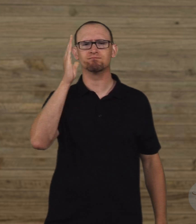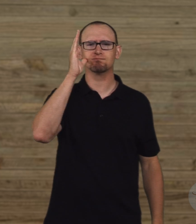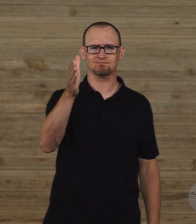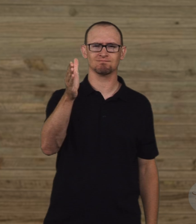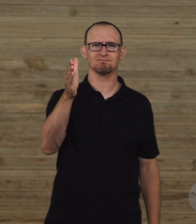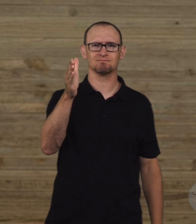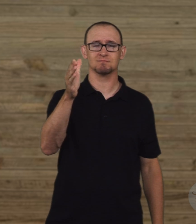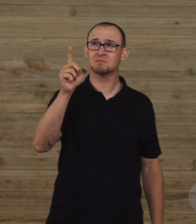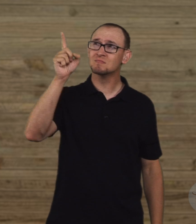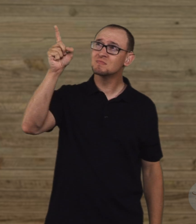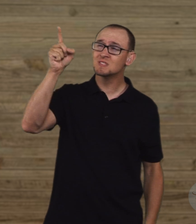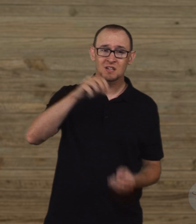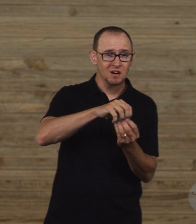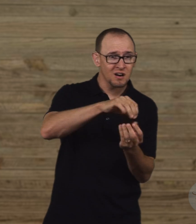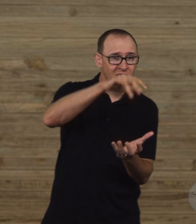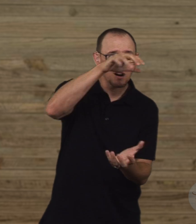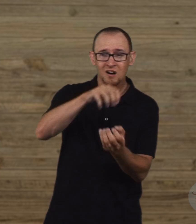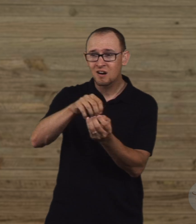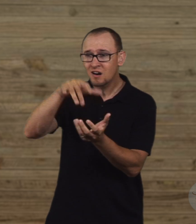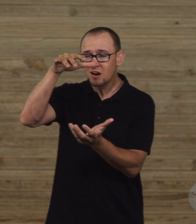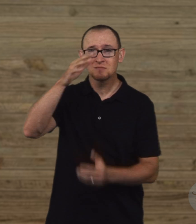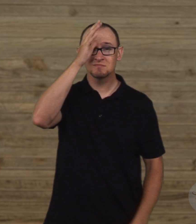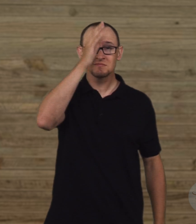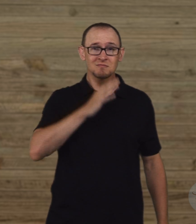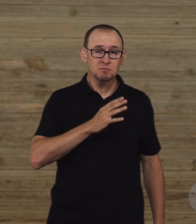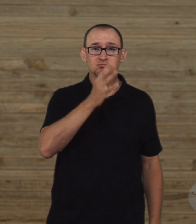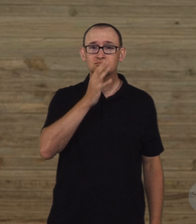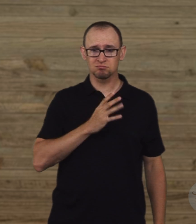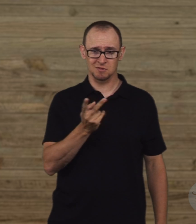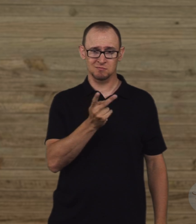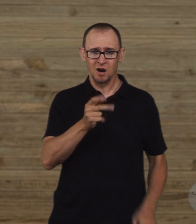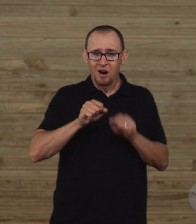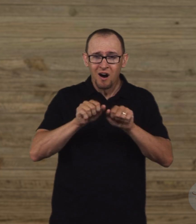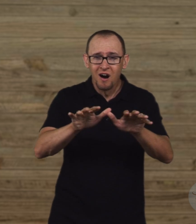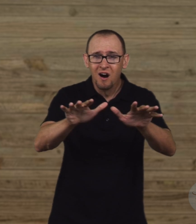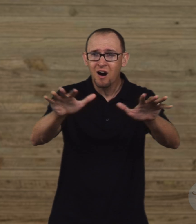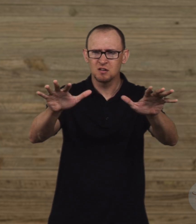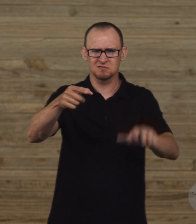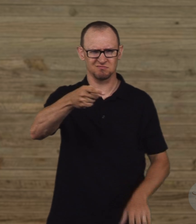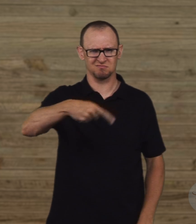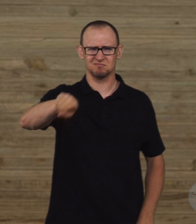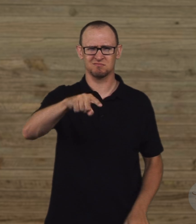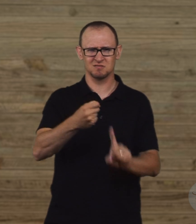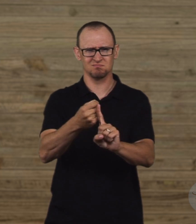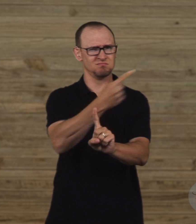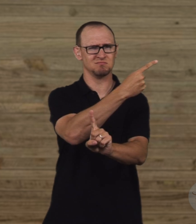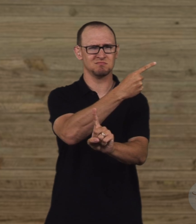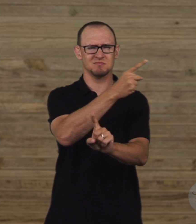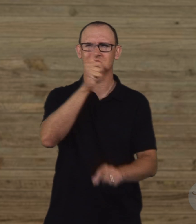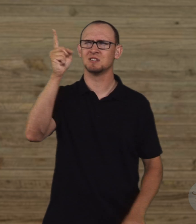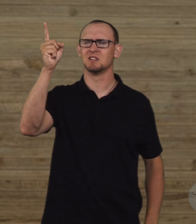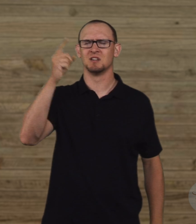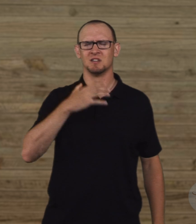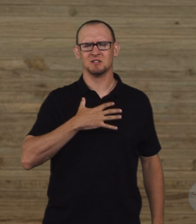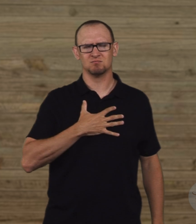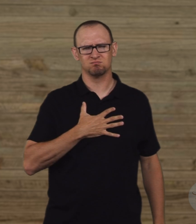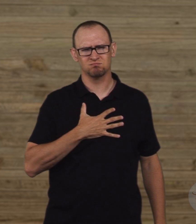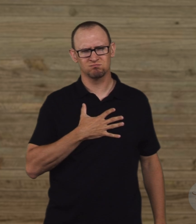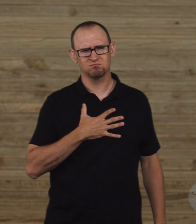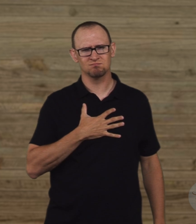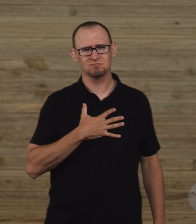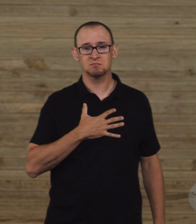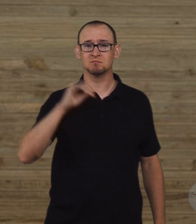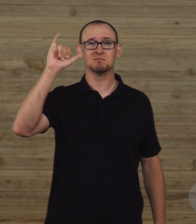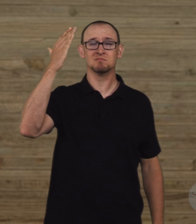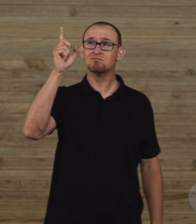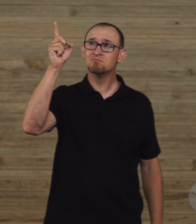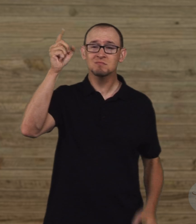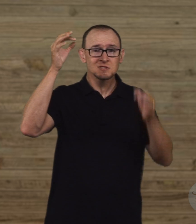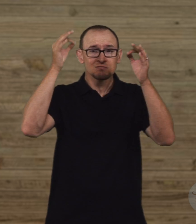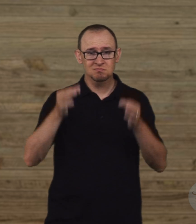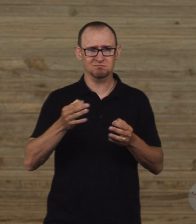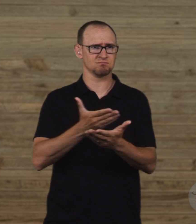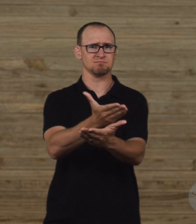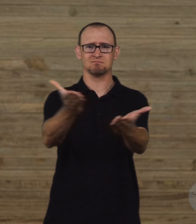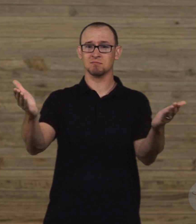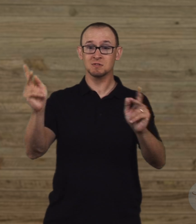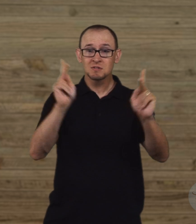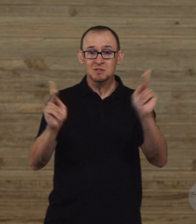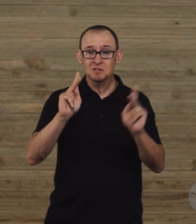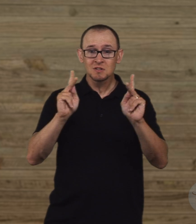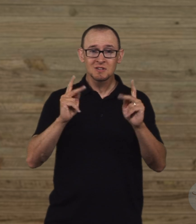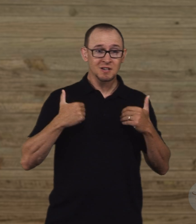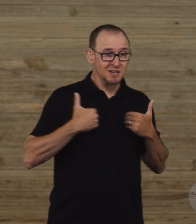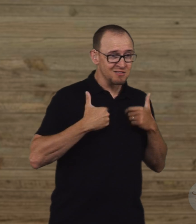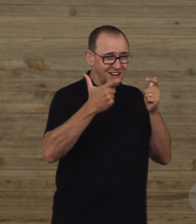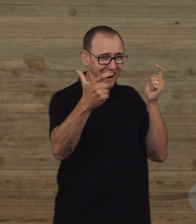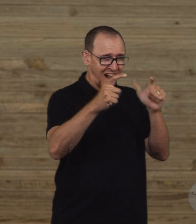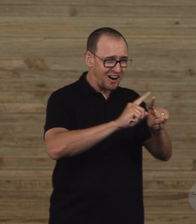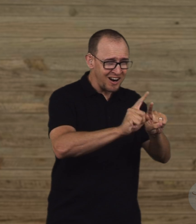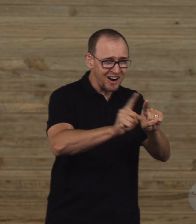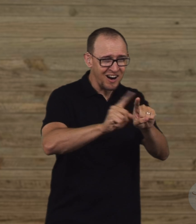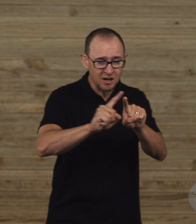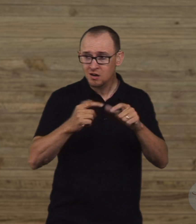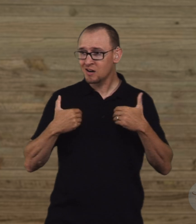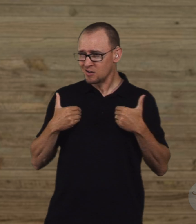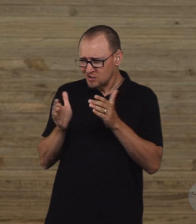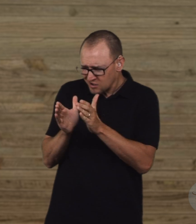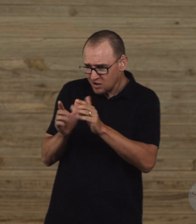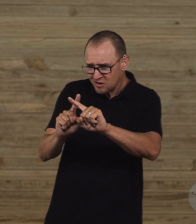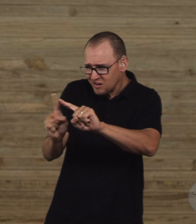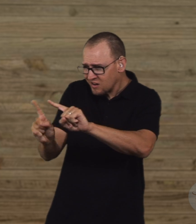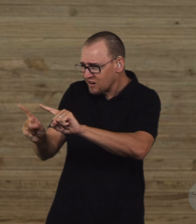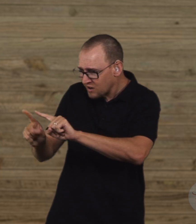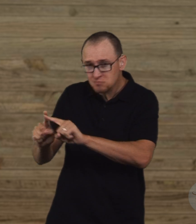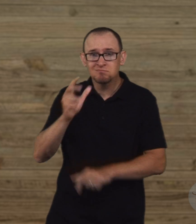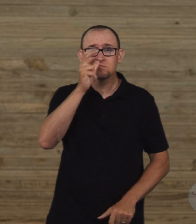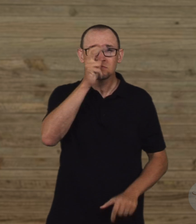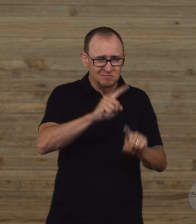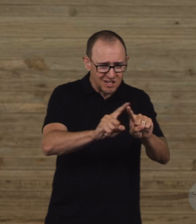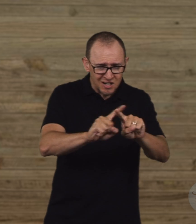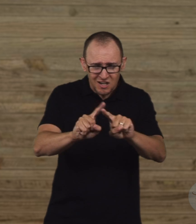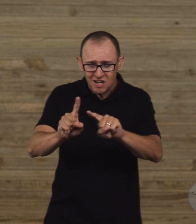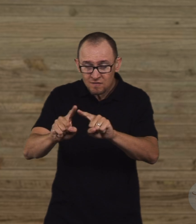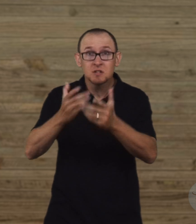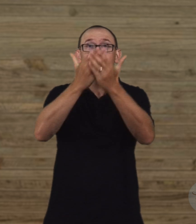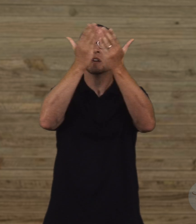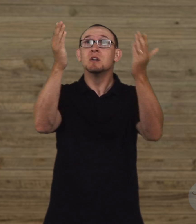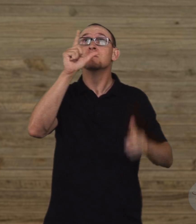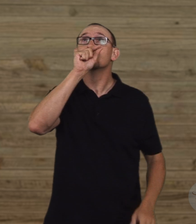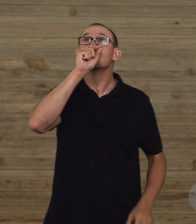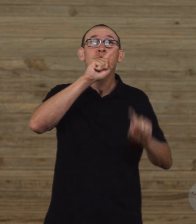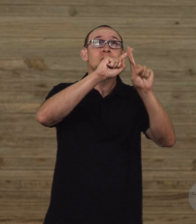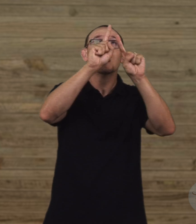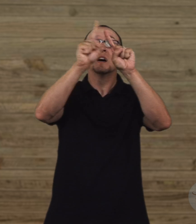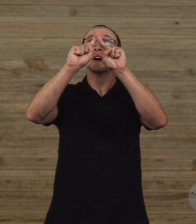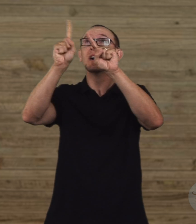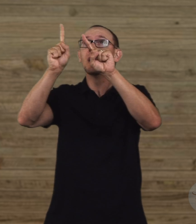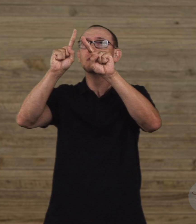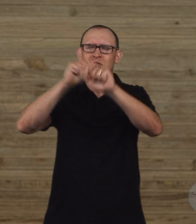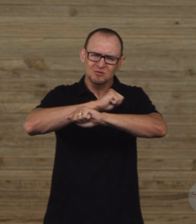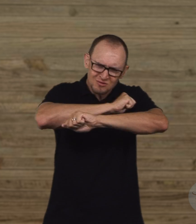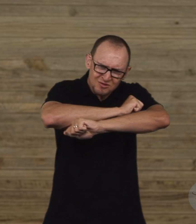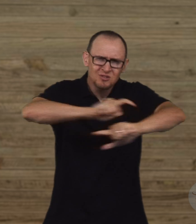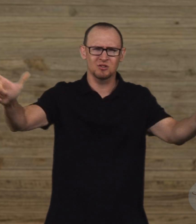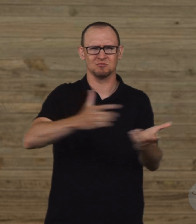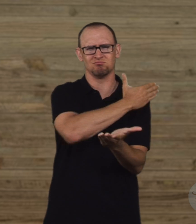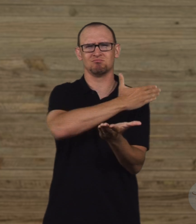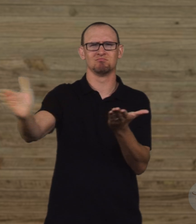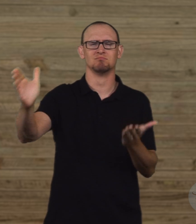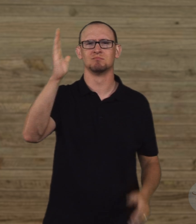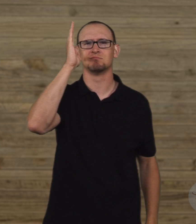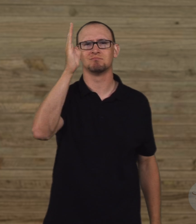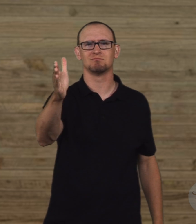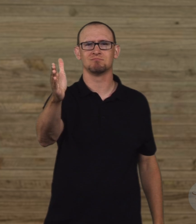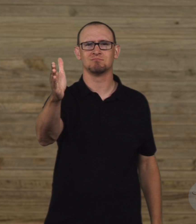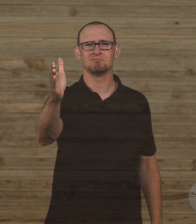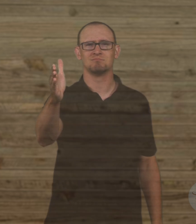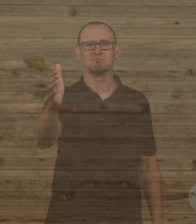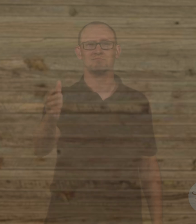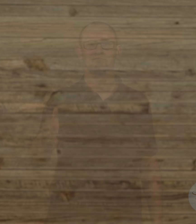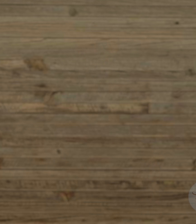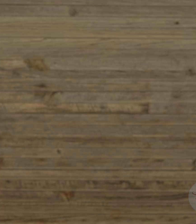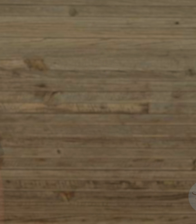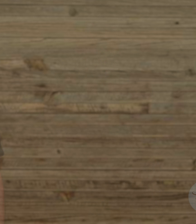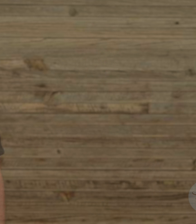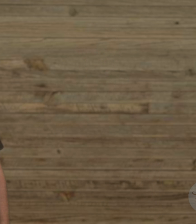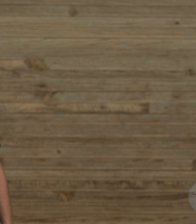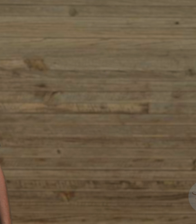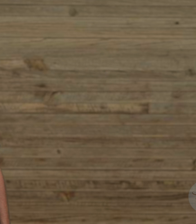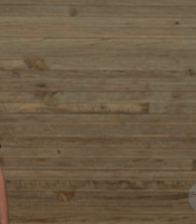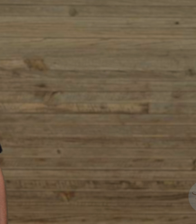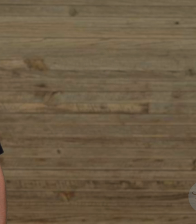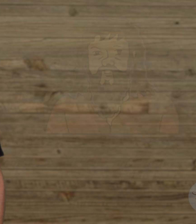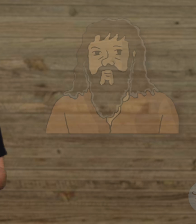So the LORD said, “I will blot out man, whom I have created, from the face of the earth—every man and beast and crawling creature and bird of the air—for I am grieved that I have made them.”